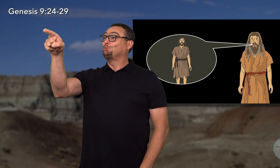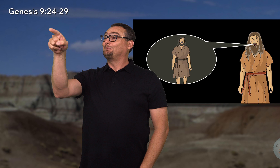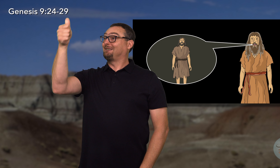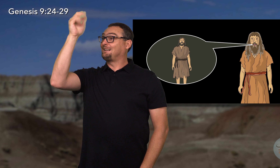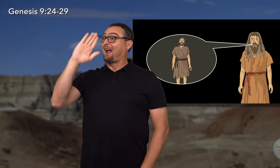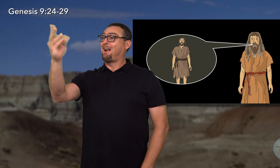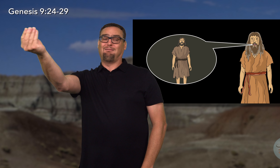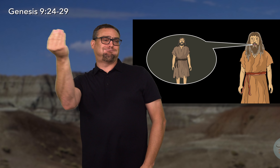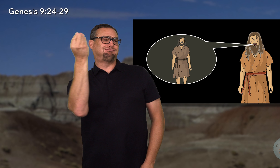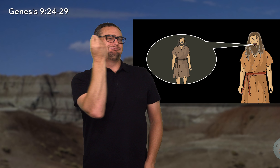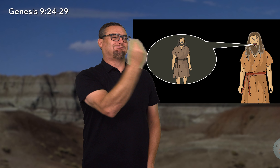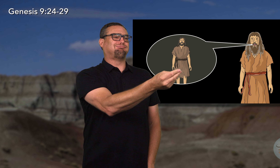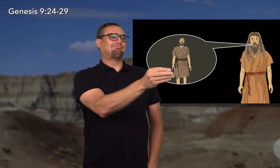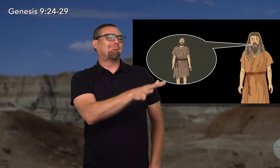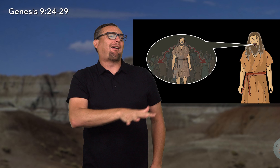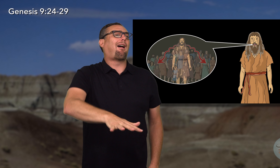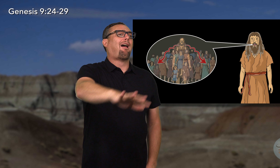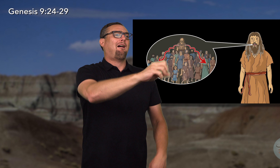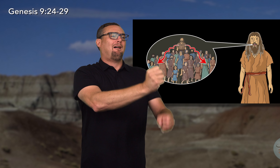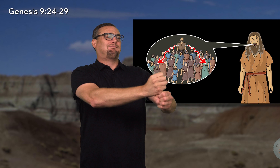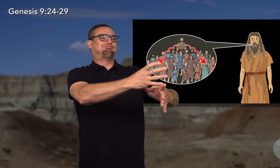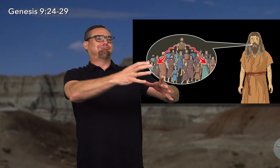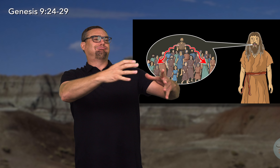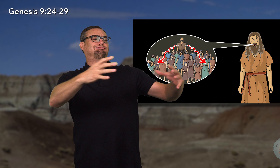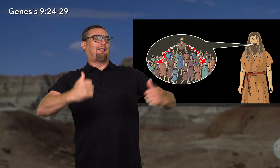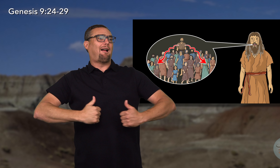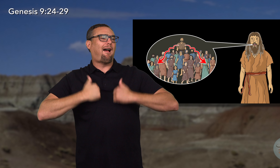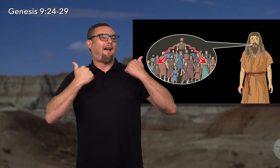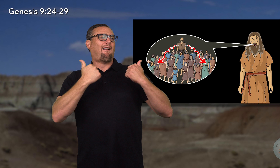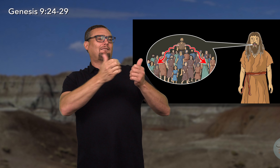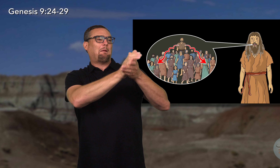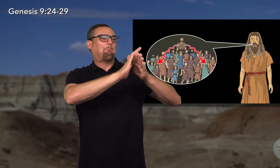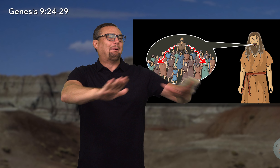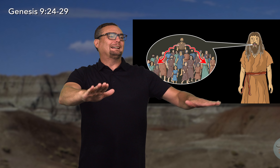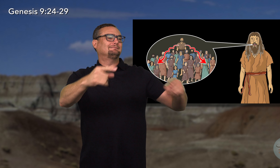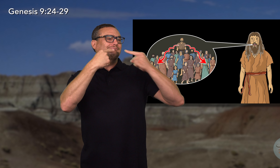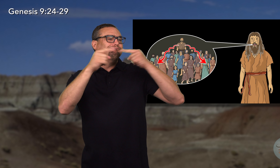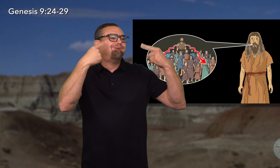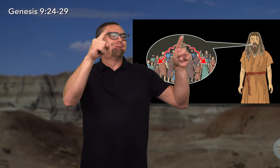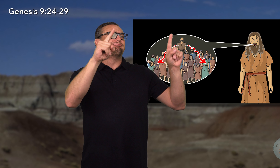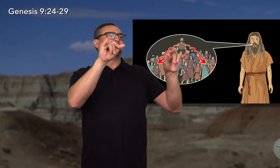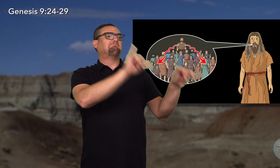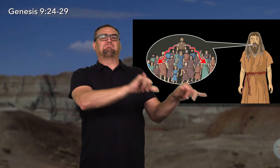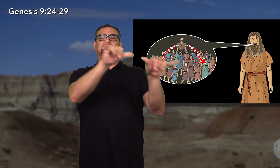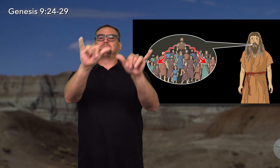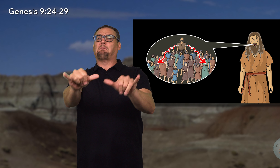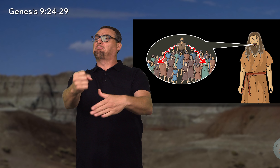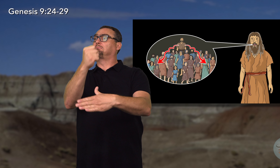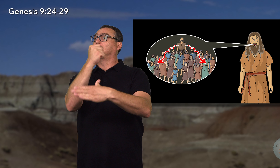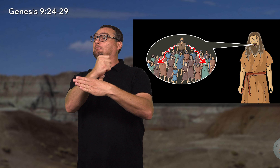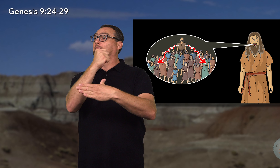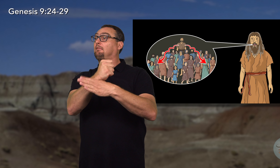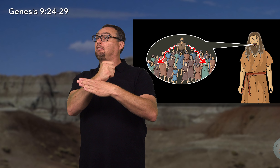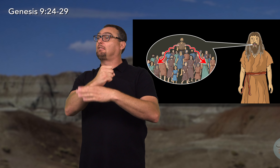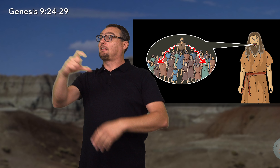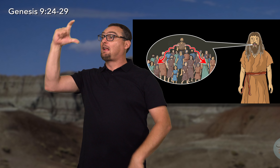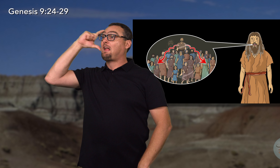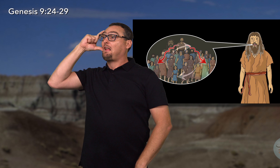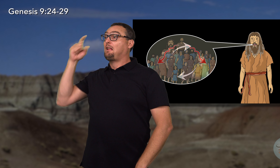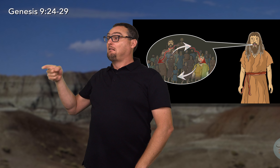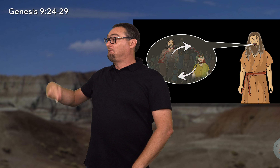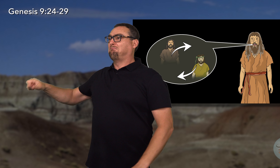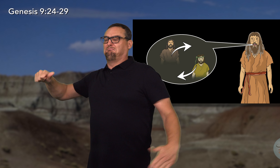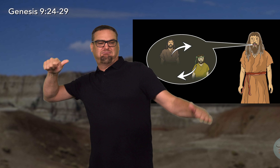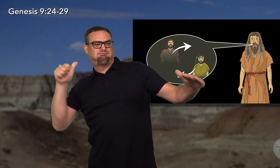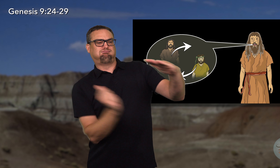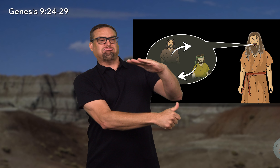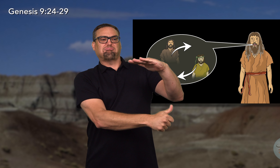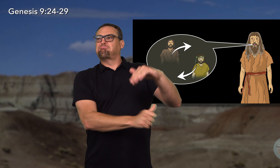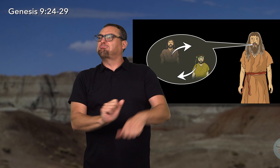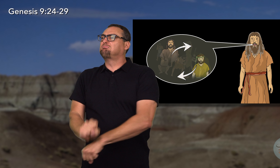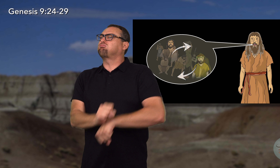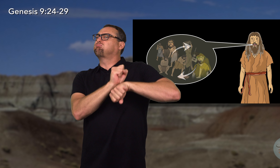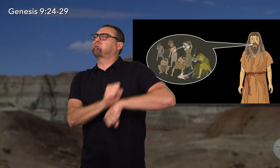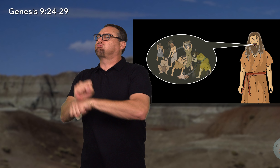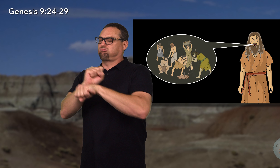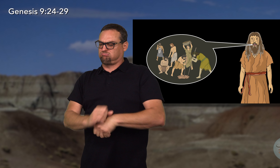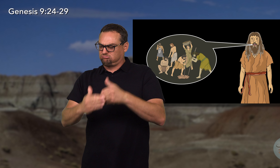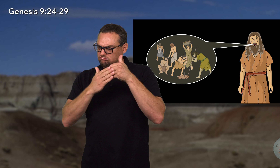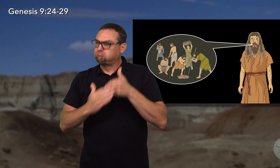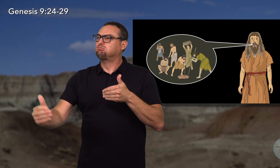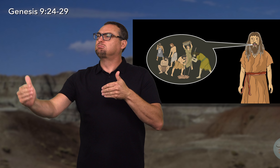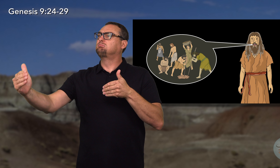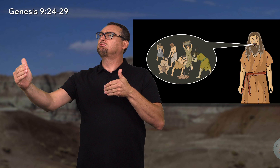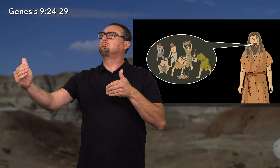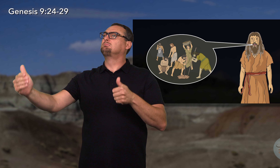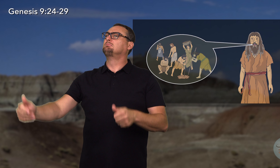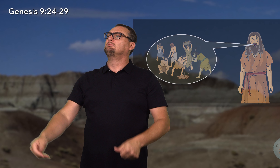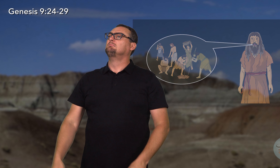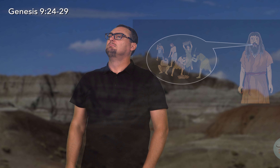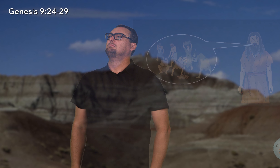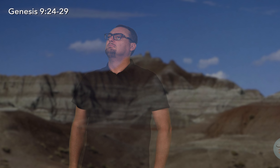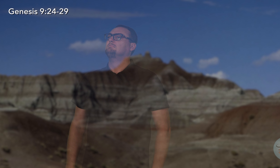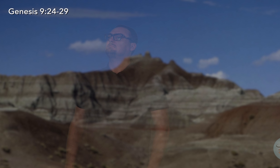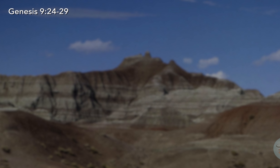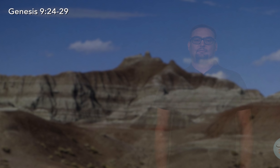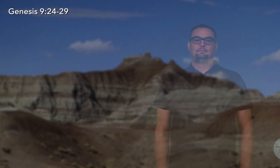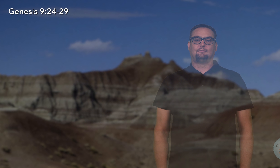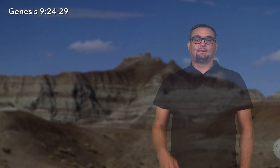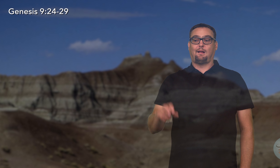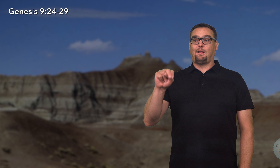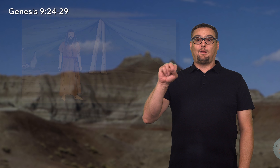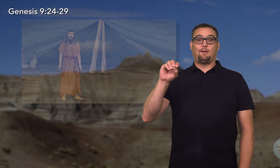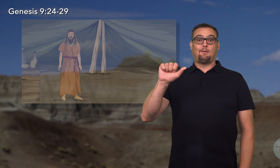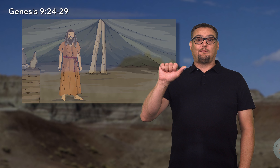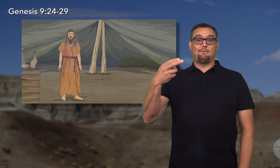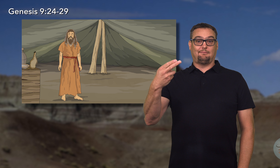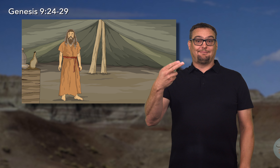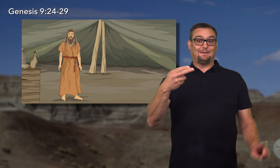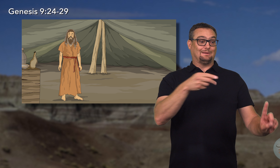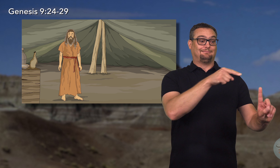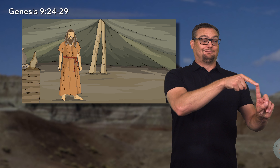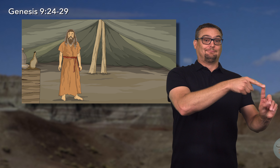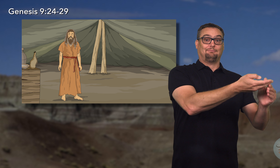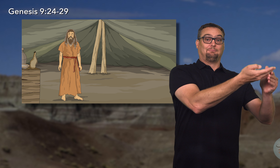may he dwell in the tents of Shem, and may Canaan be his servant.”